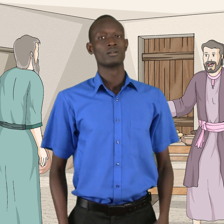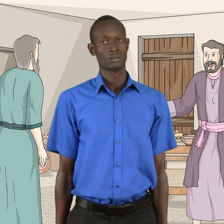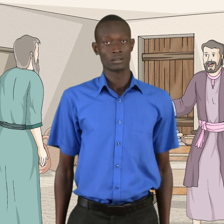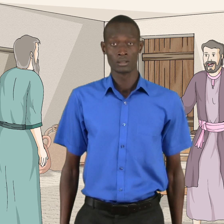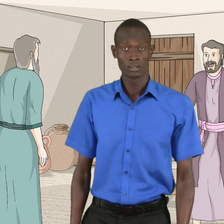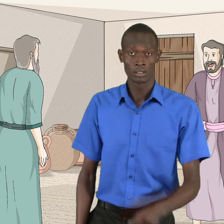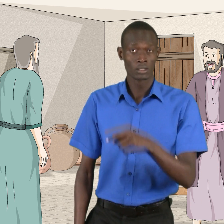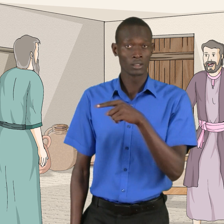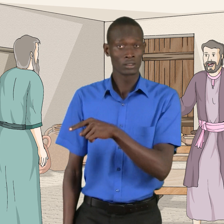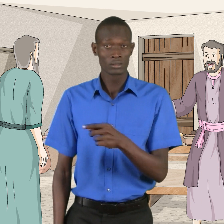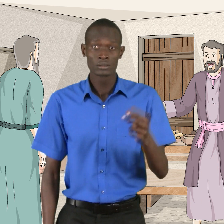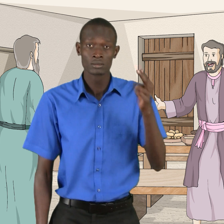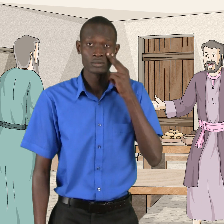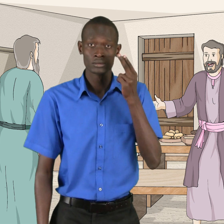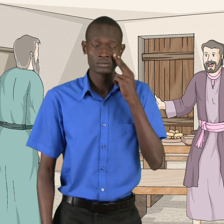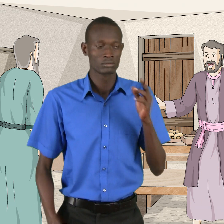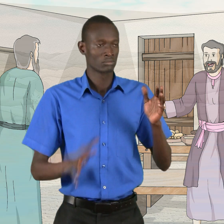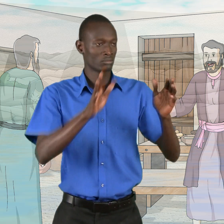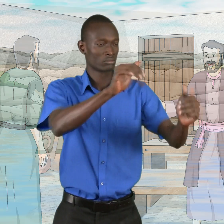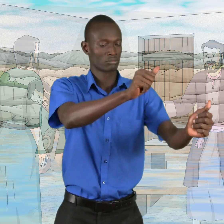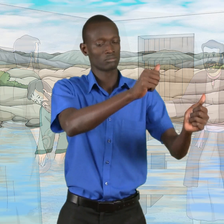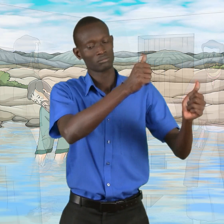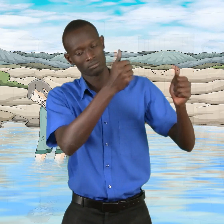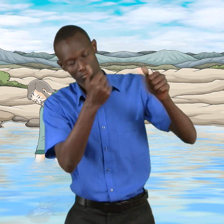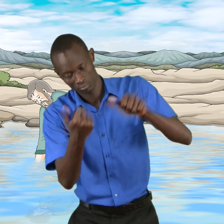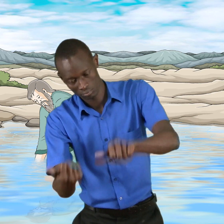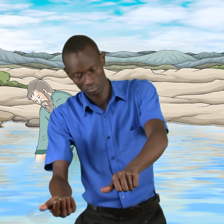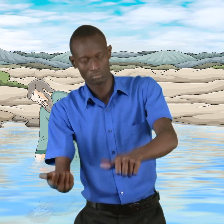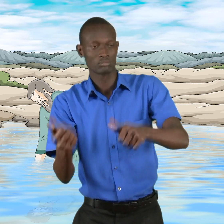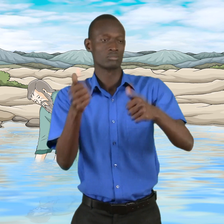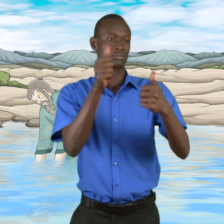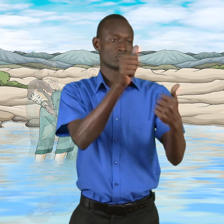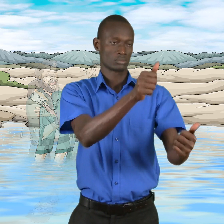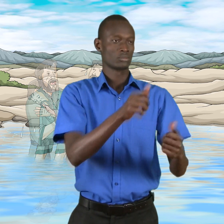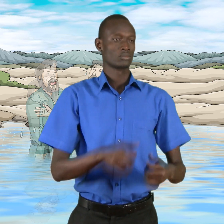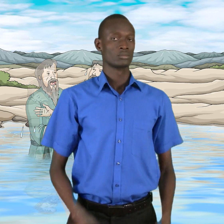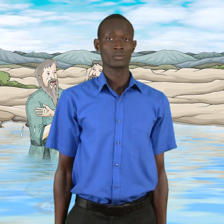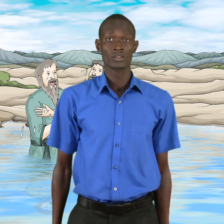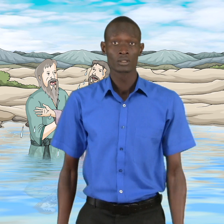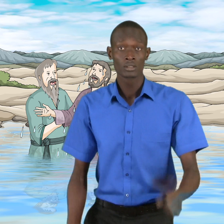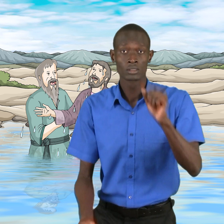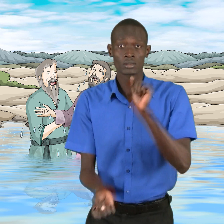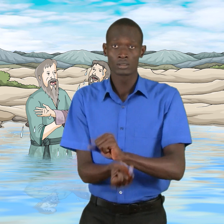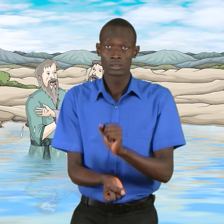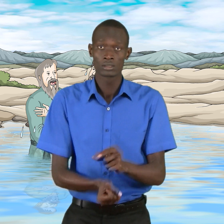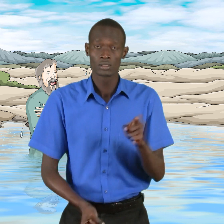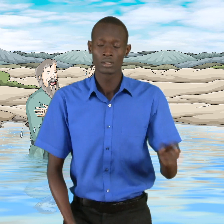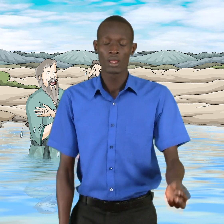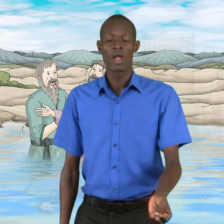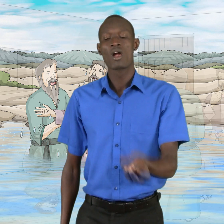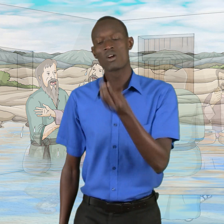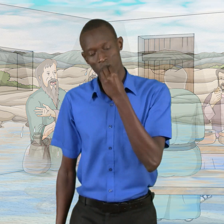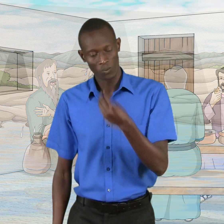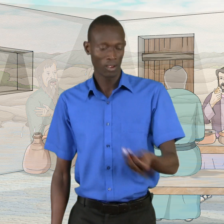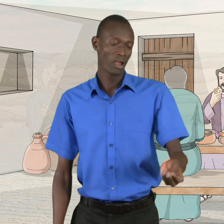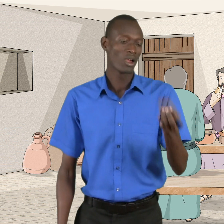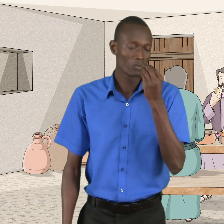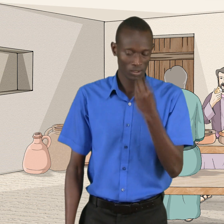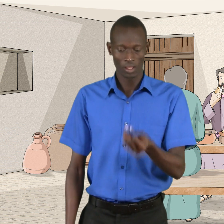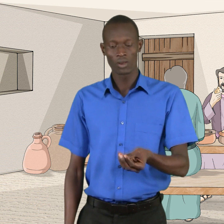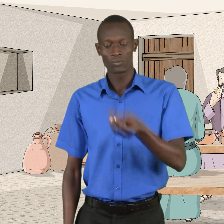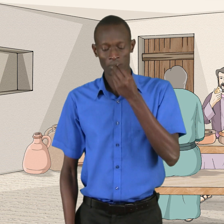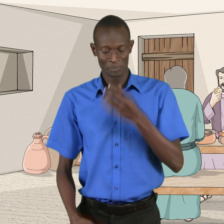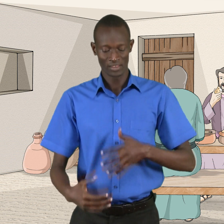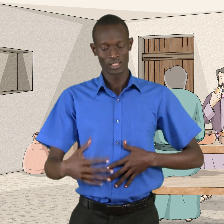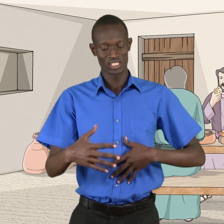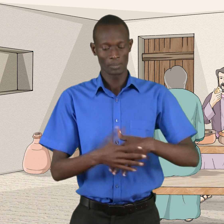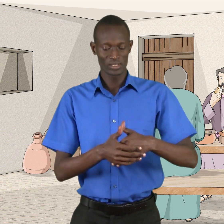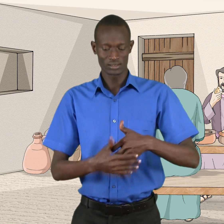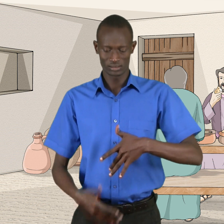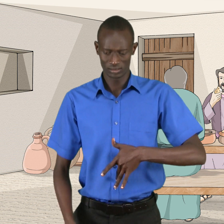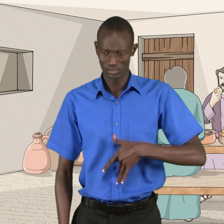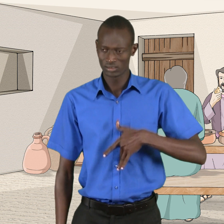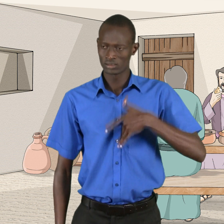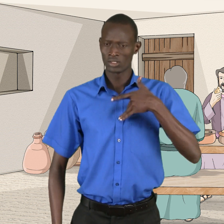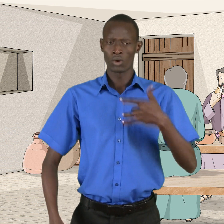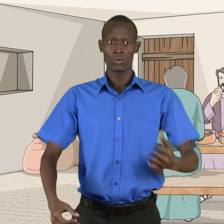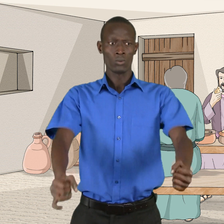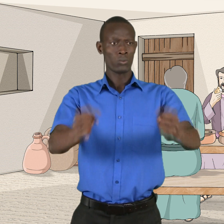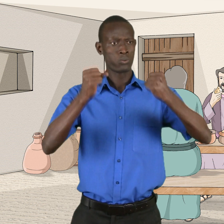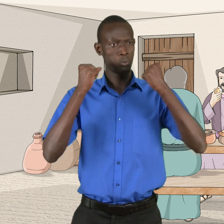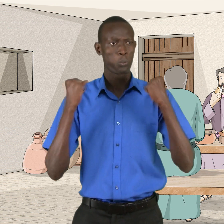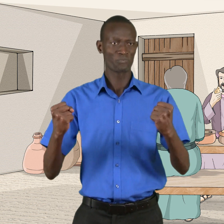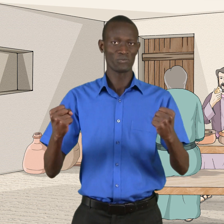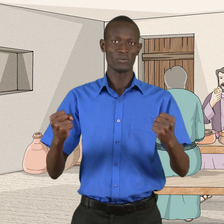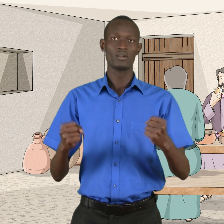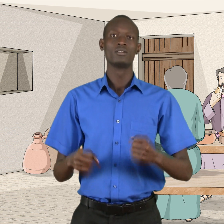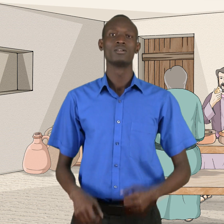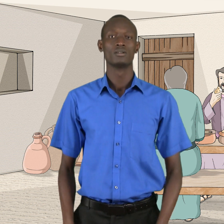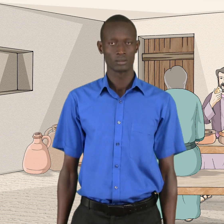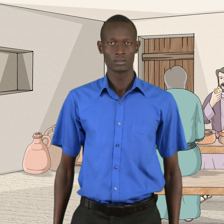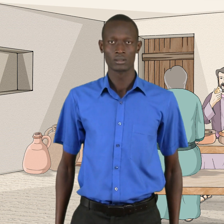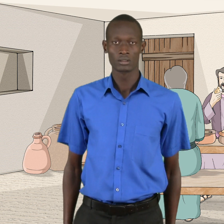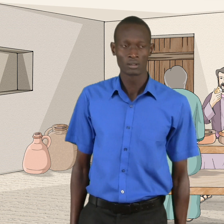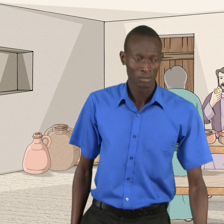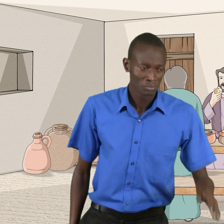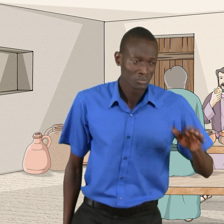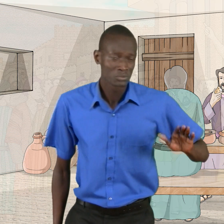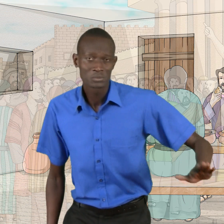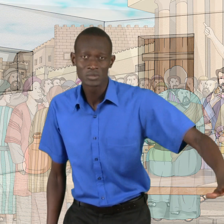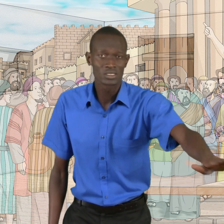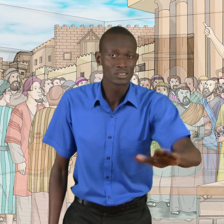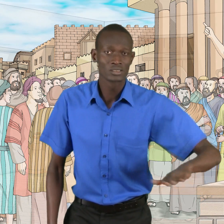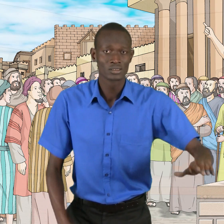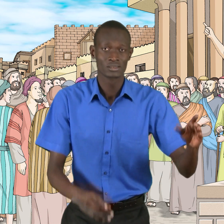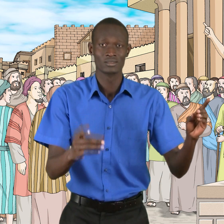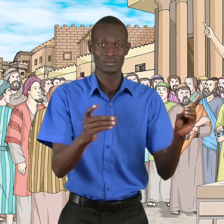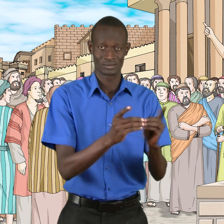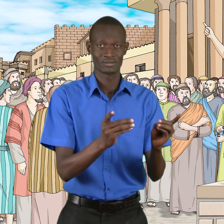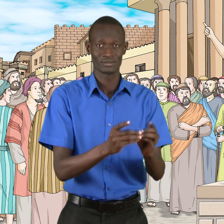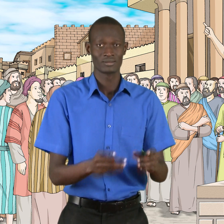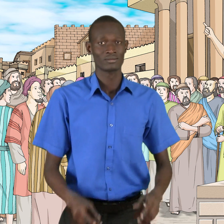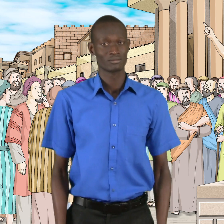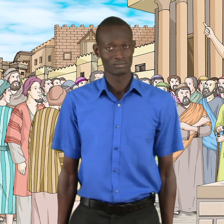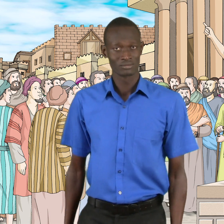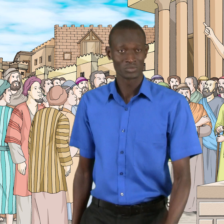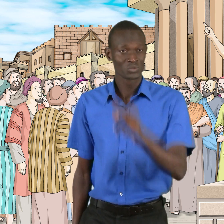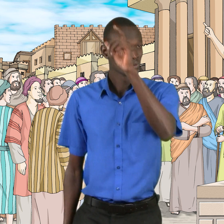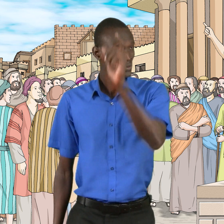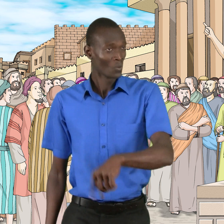He got up and was baptized, and after taking some food, he regained his strength. And he spent several days with the disciples in Damascus.